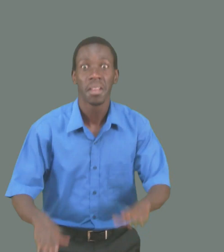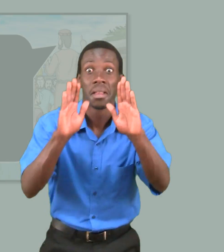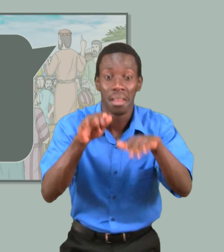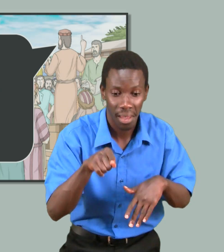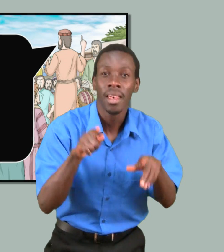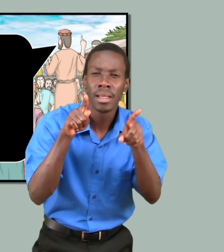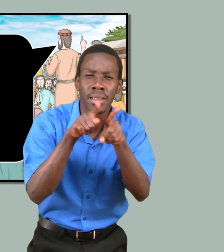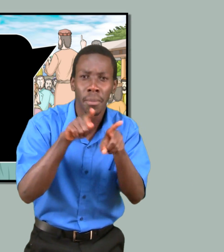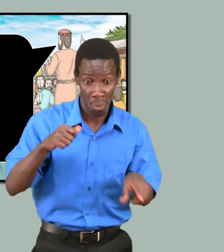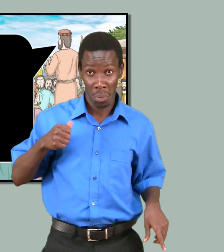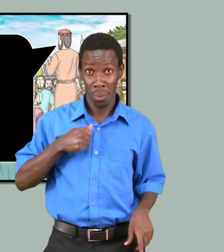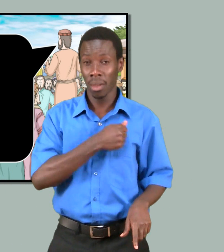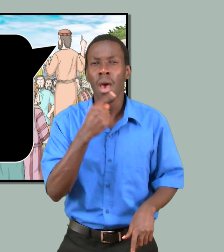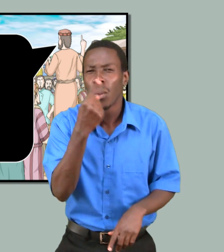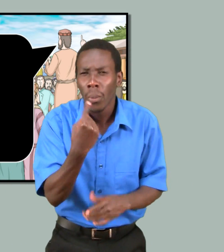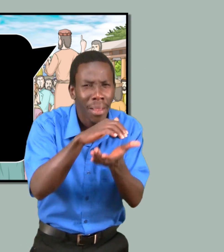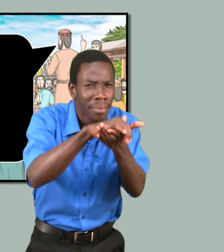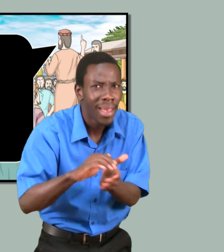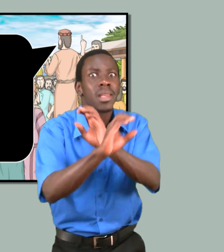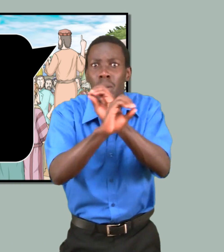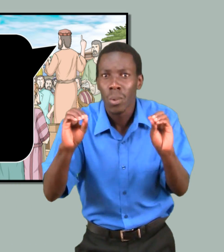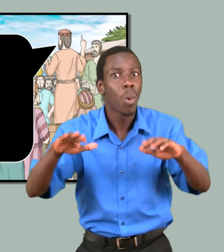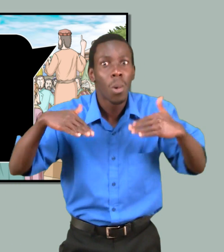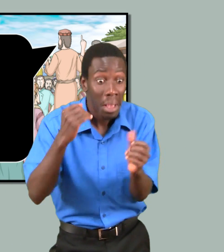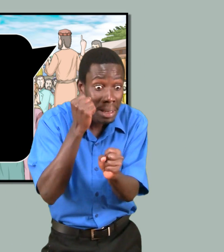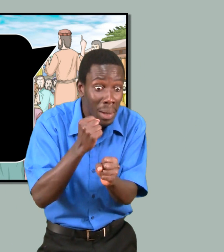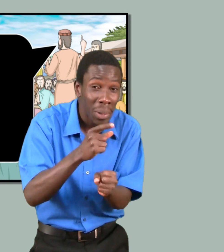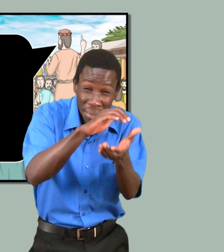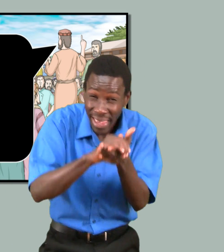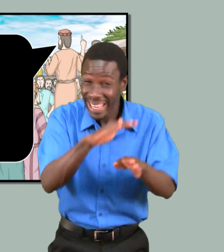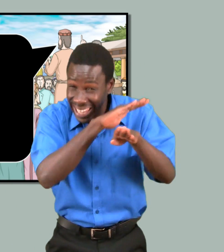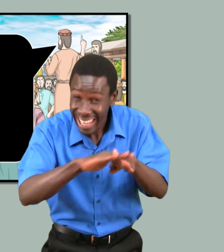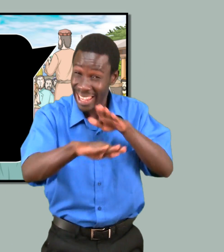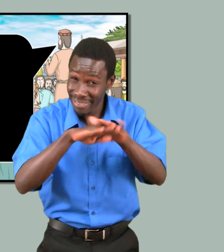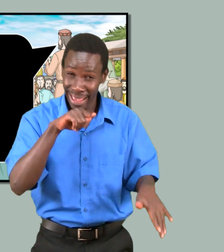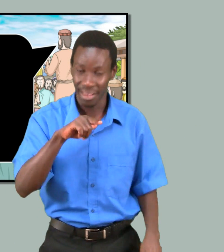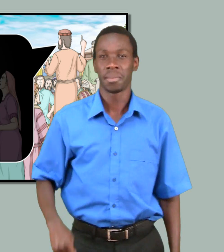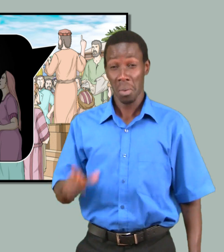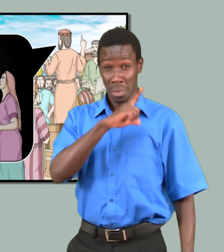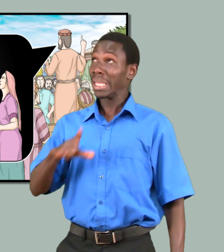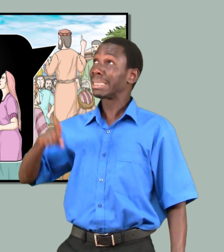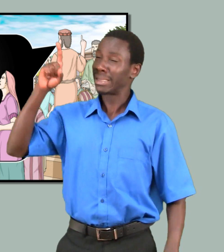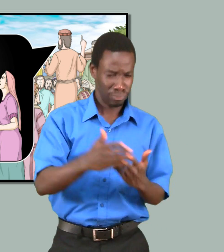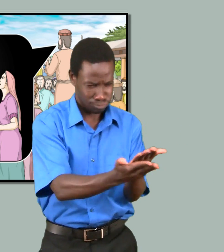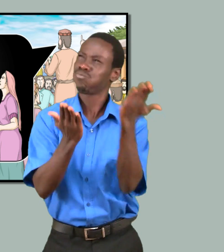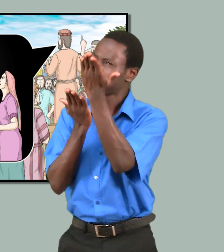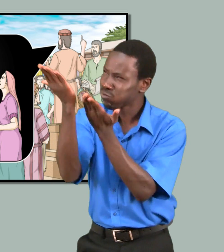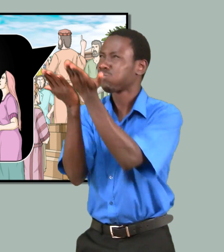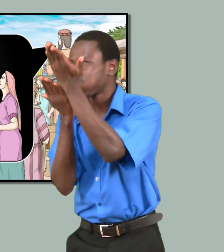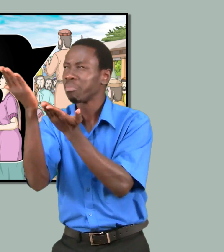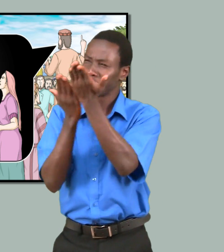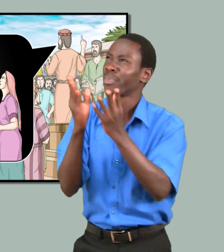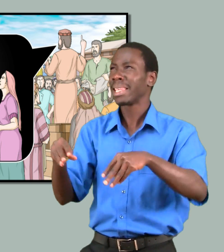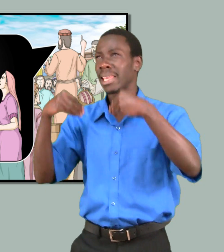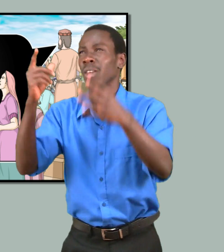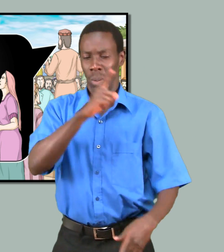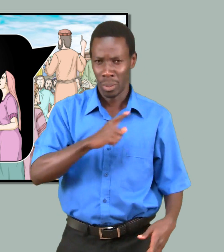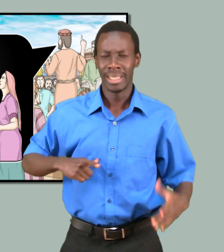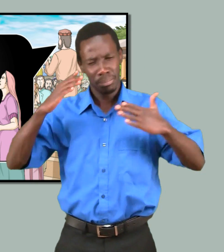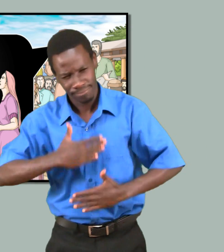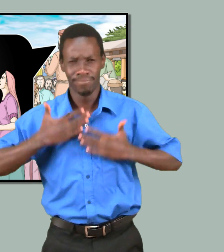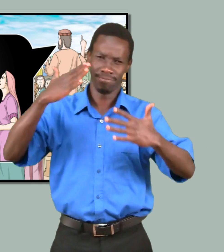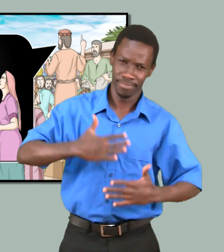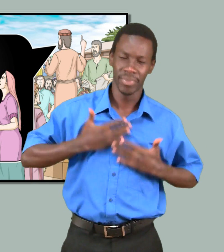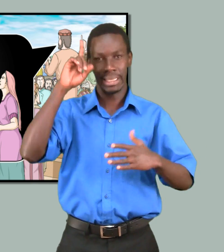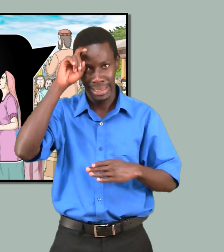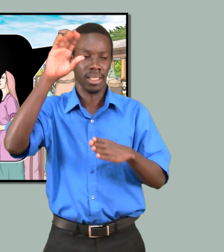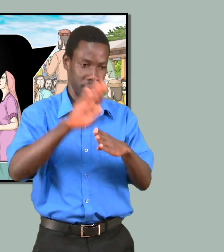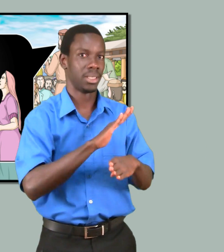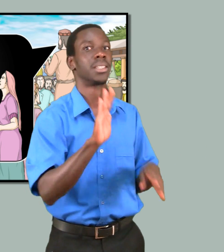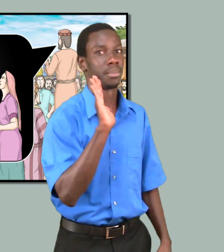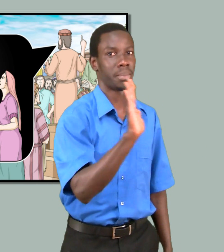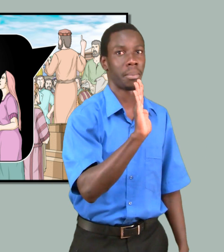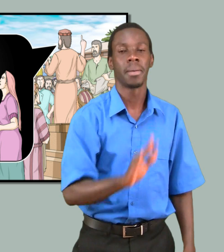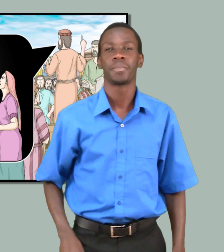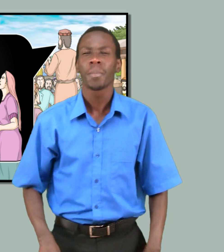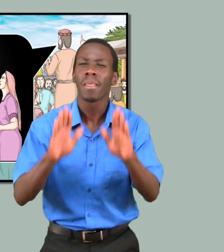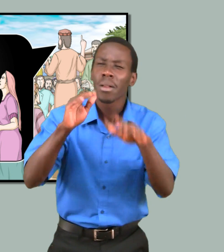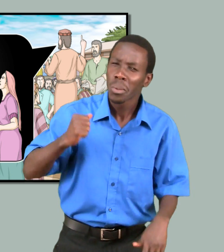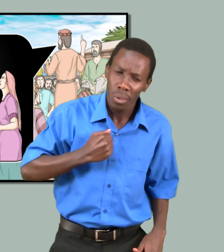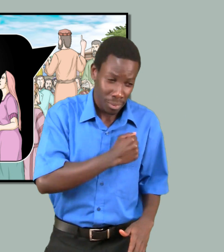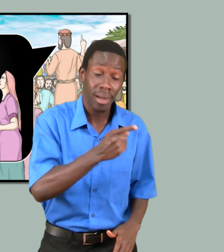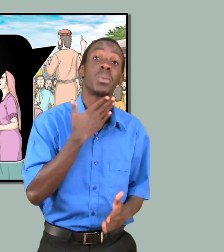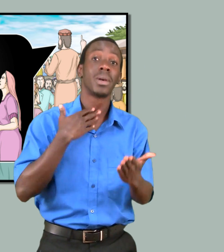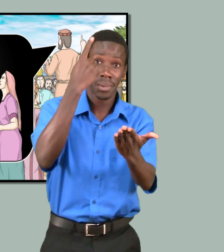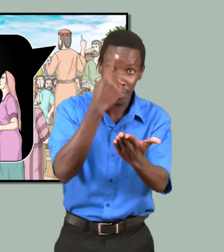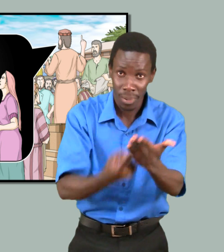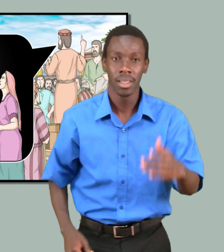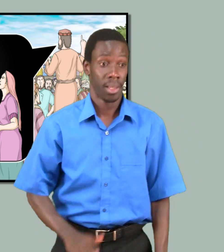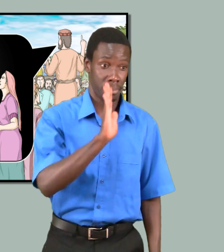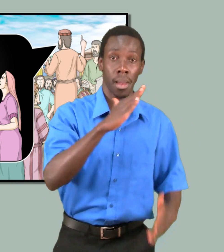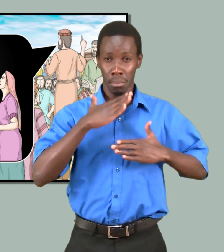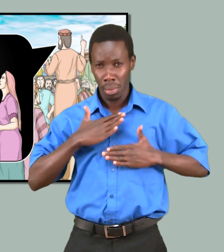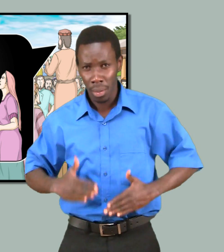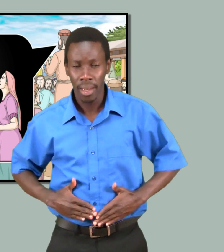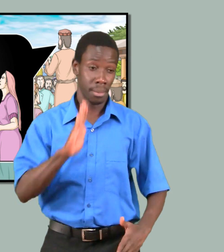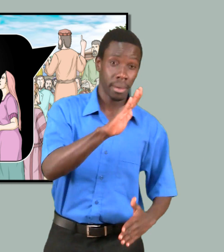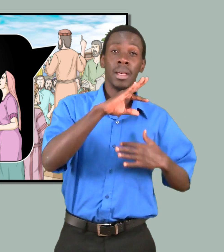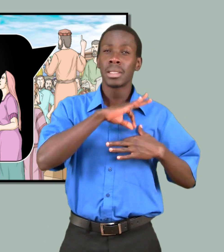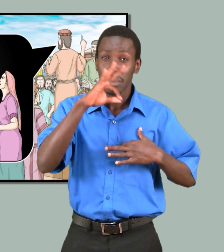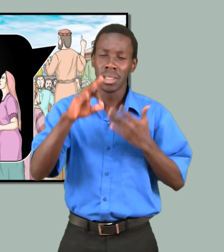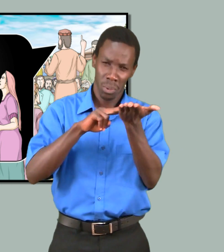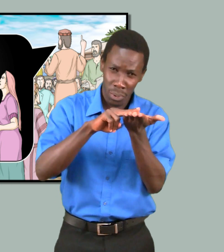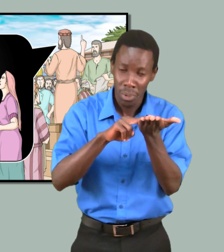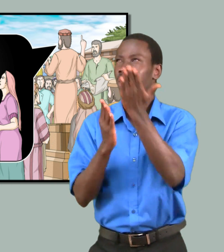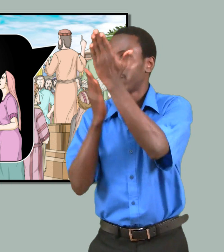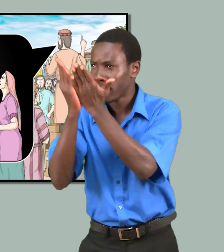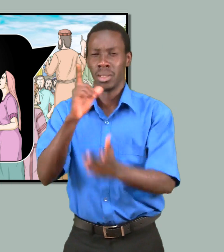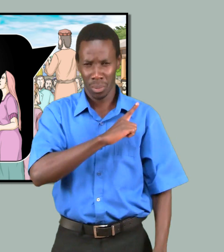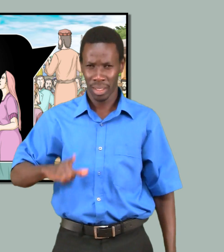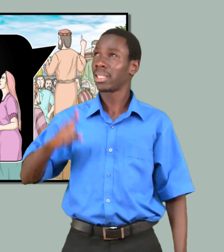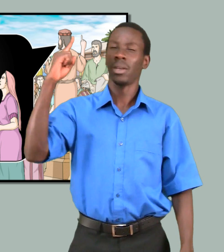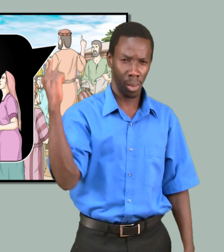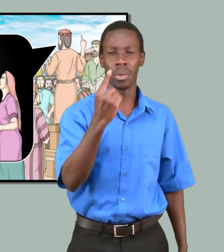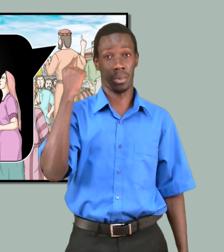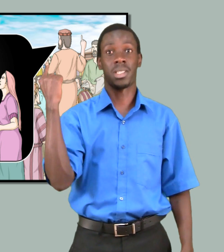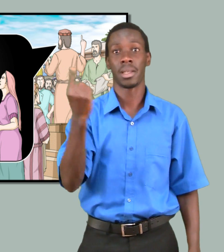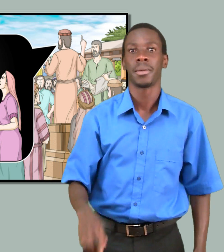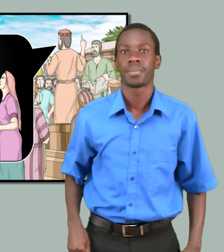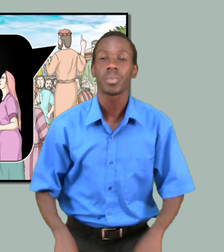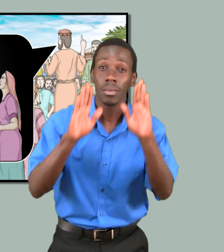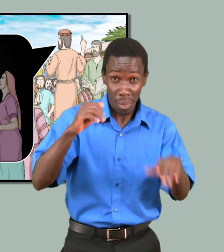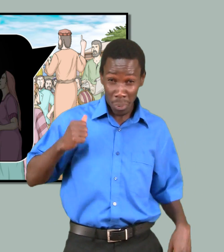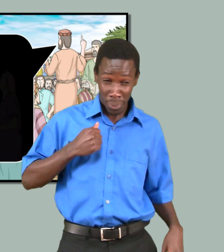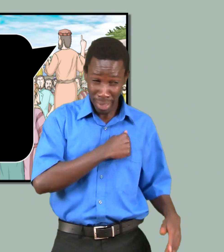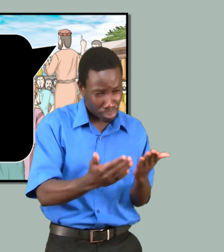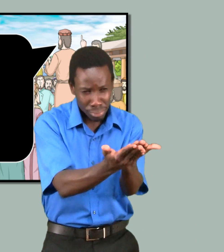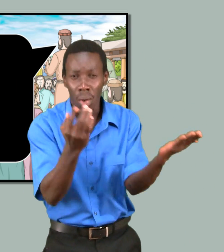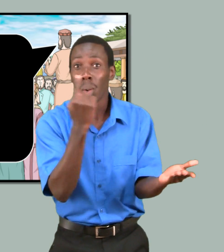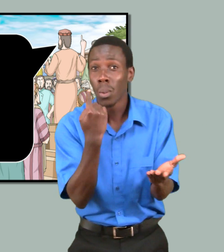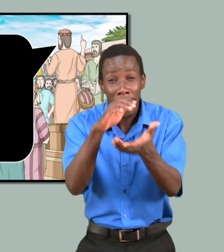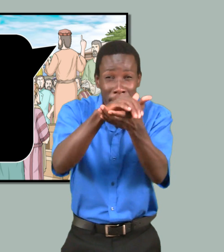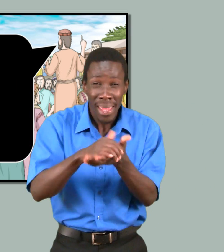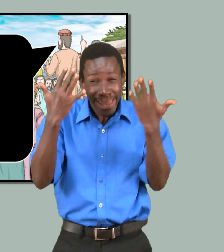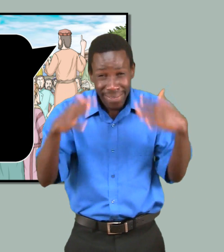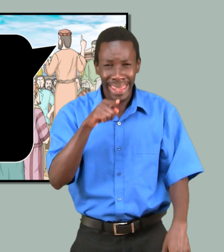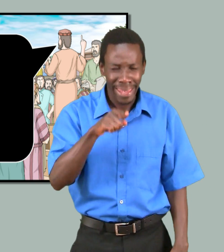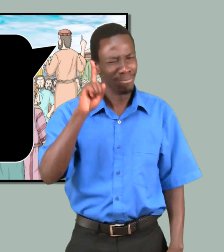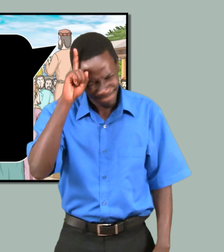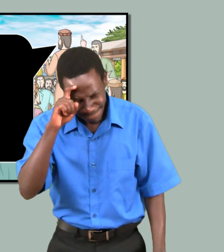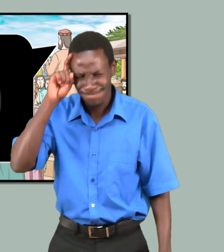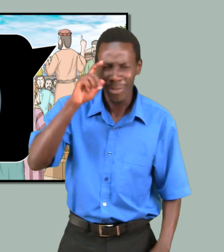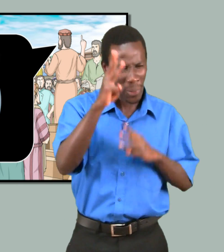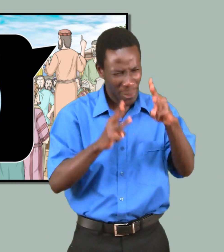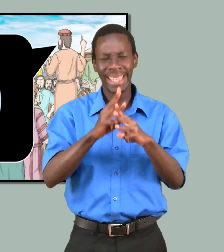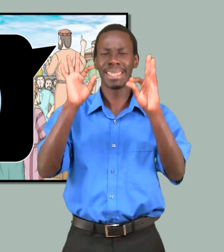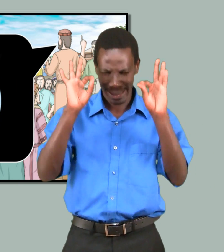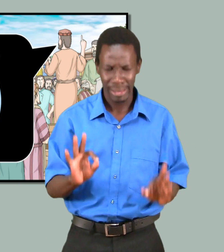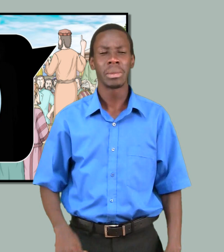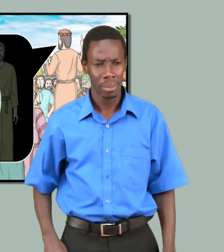The unmarried woman or virgin is concerned about the work of the Lord, how she can be holy in both body and spirit.